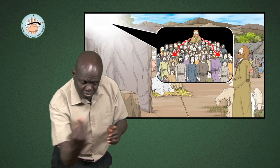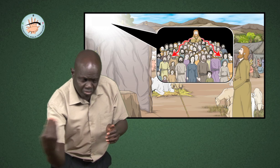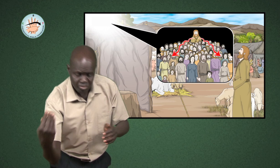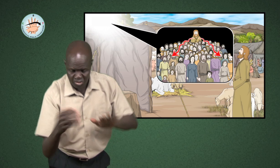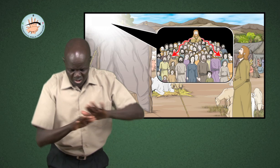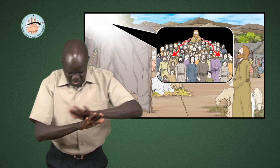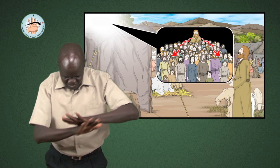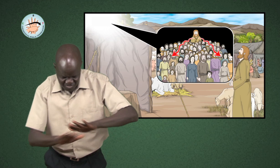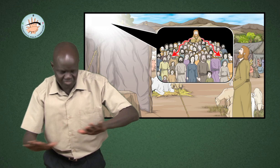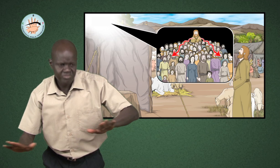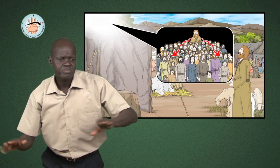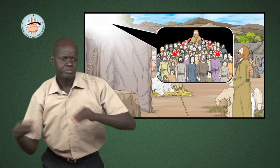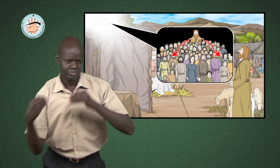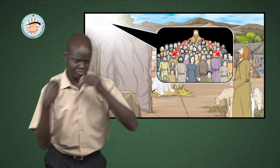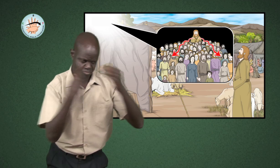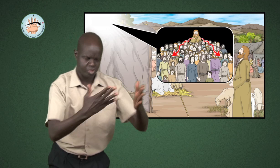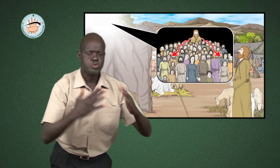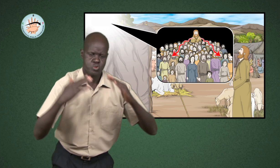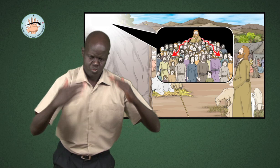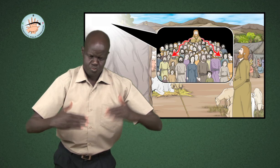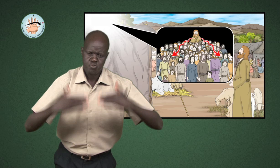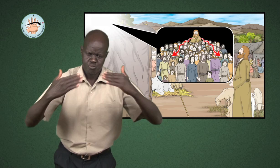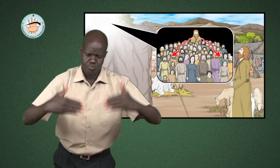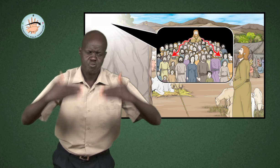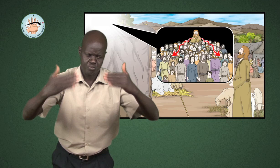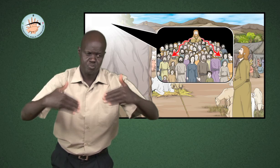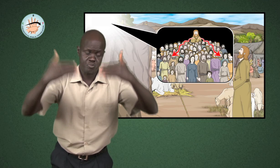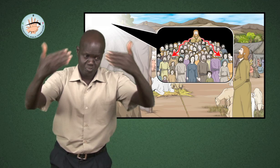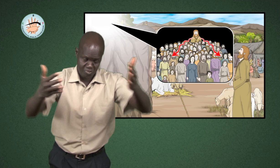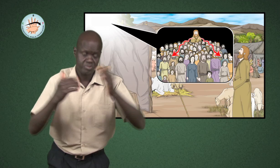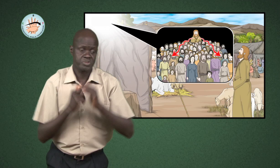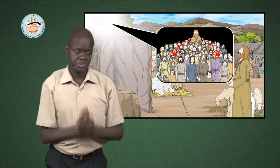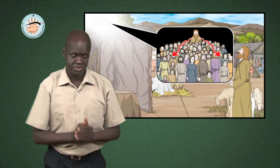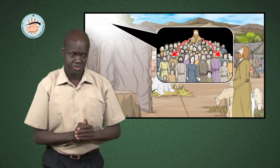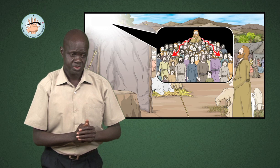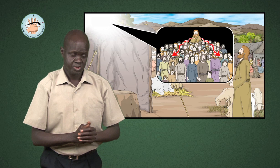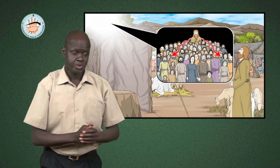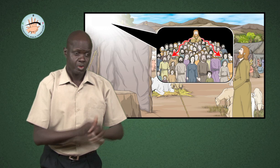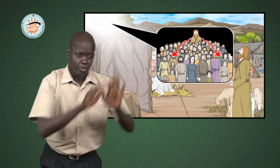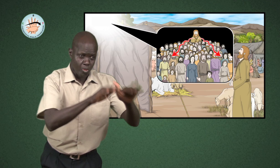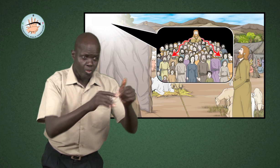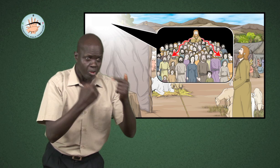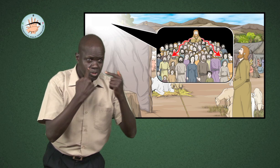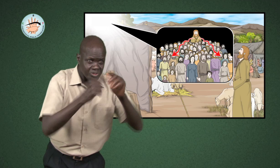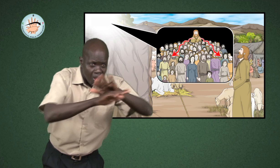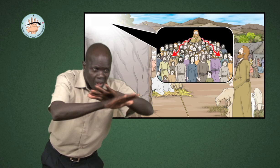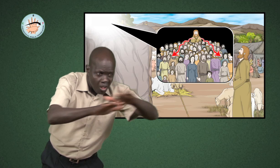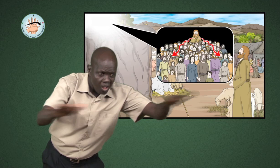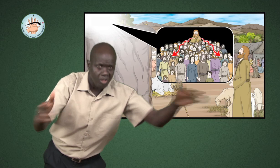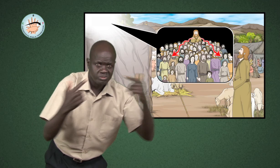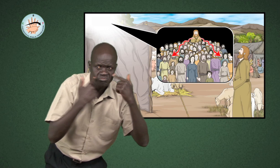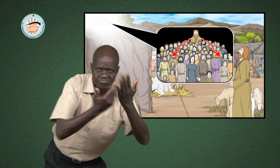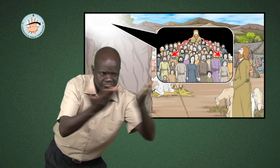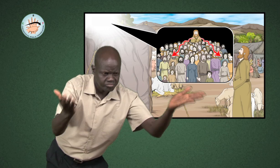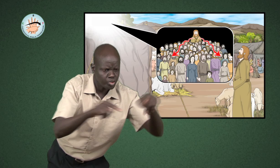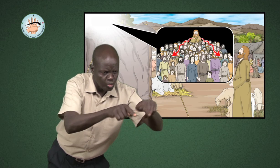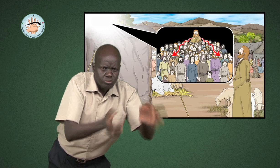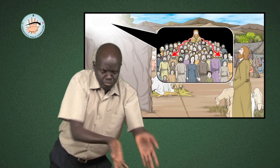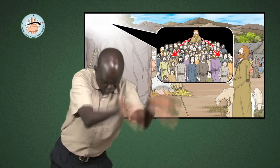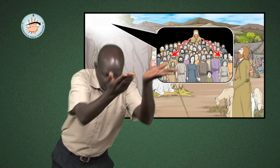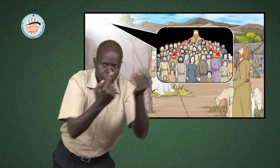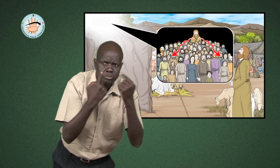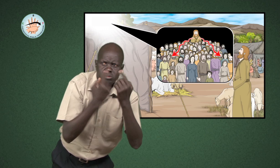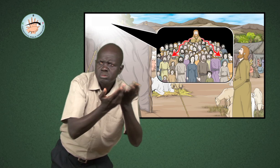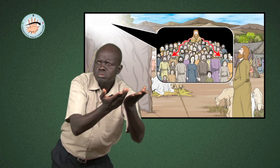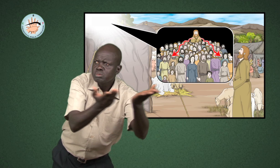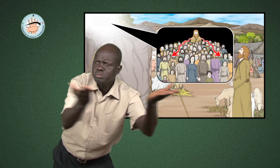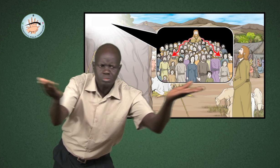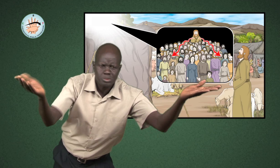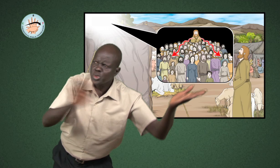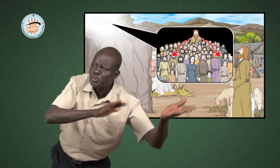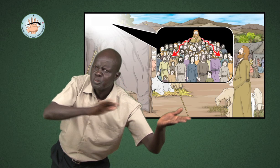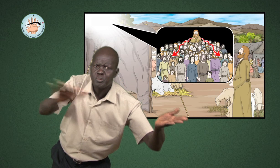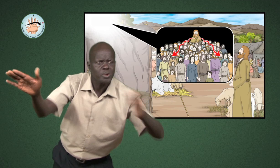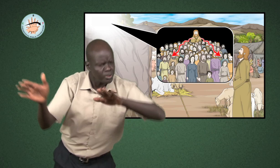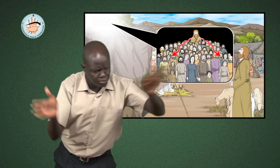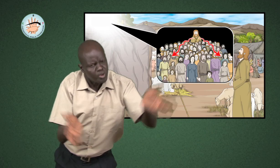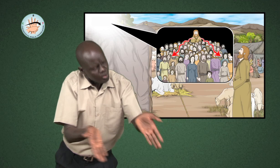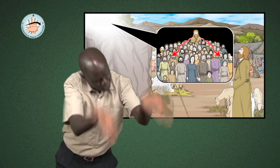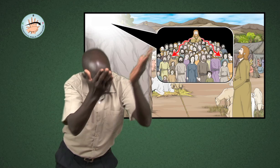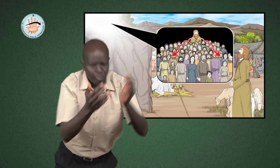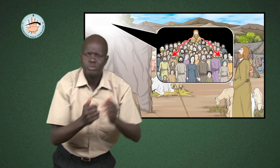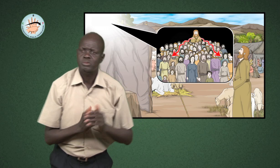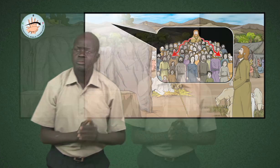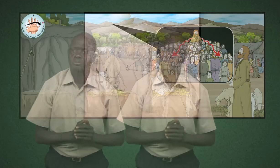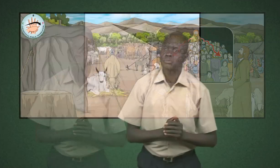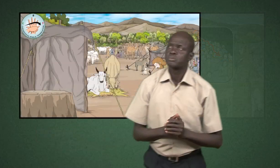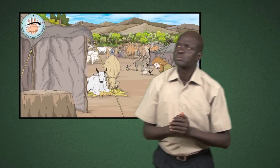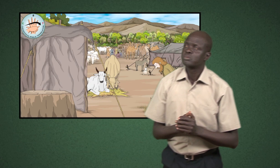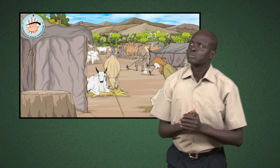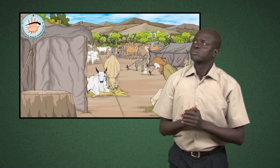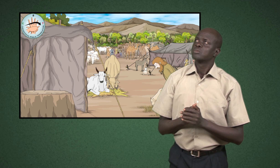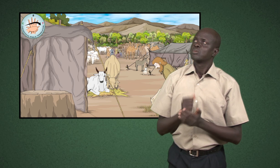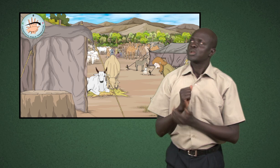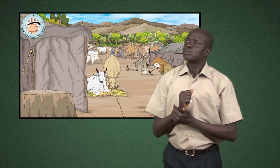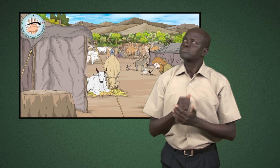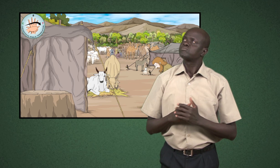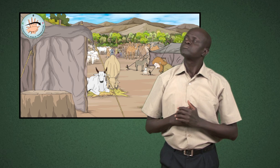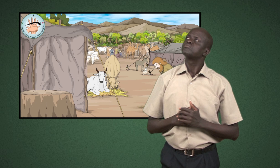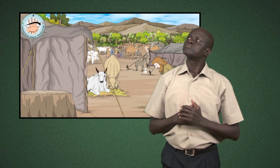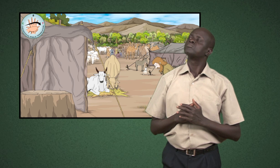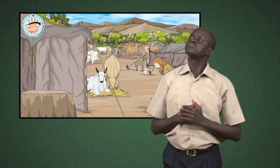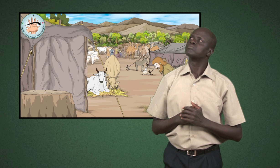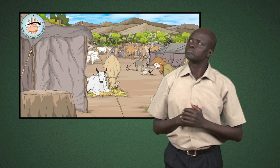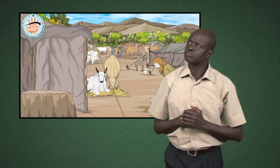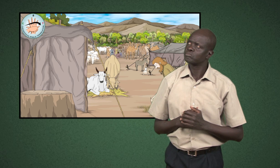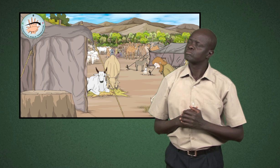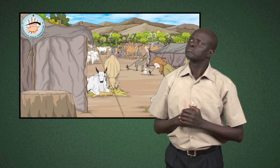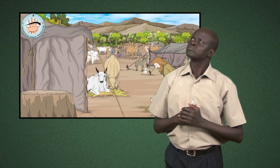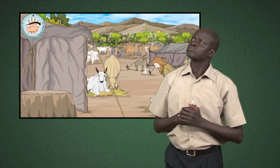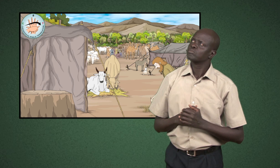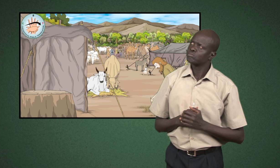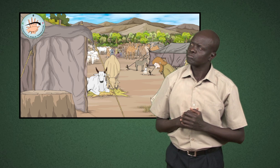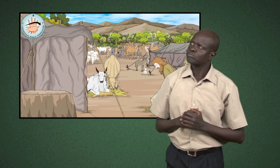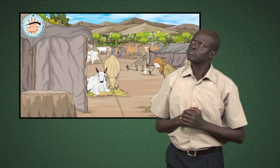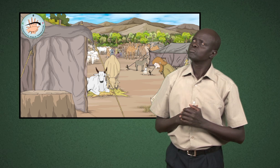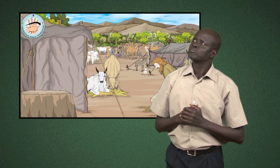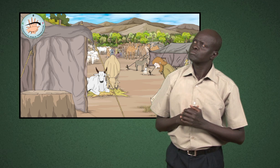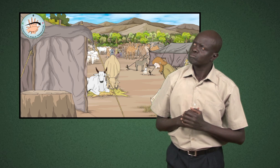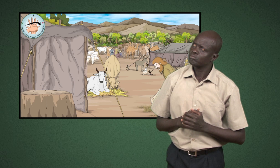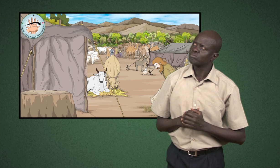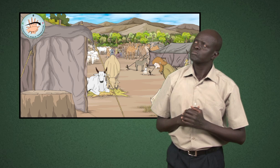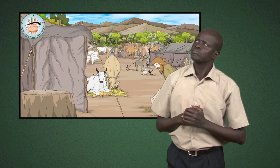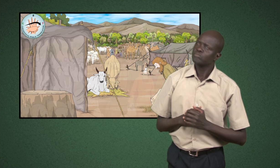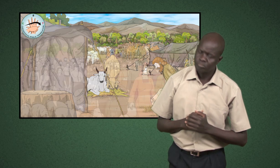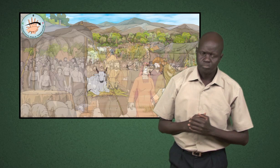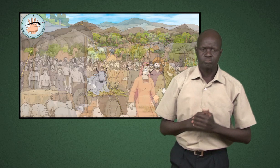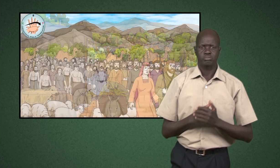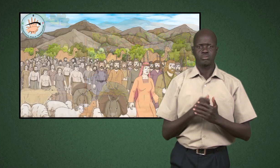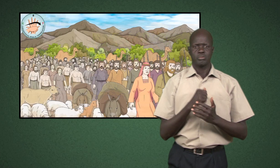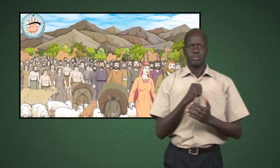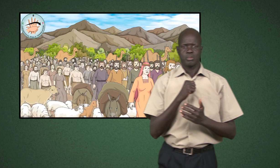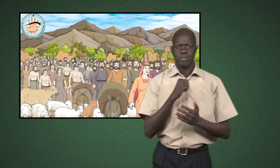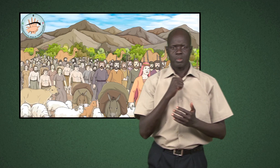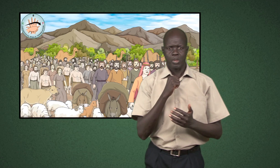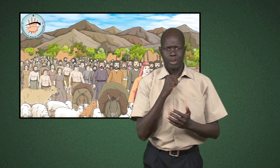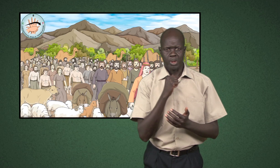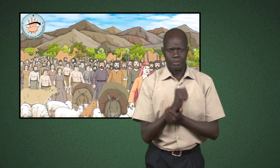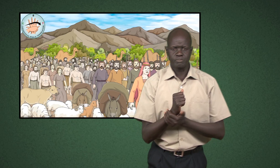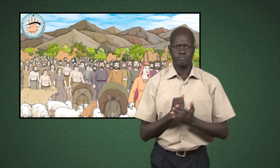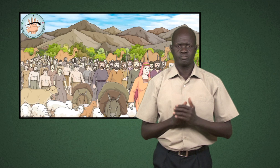Get up and walk around the land, through its length and breadth, for I will give it to you.”